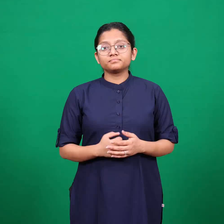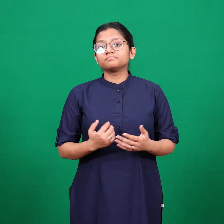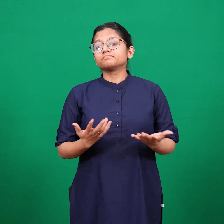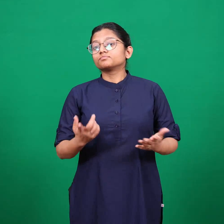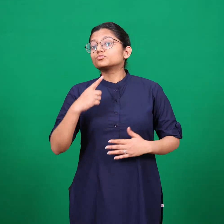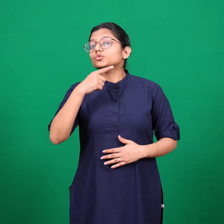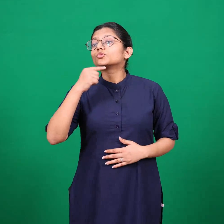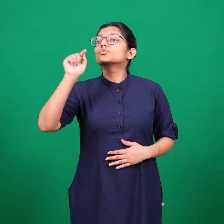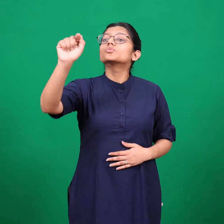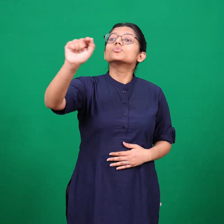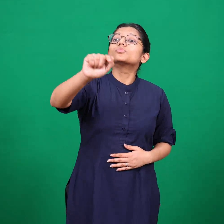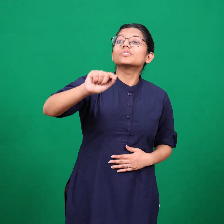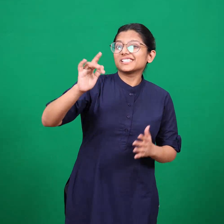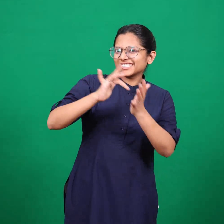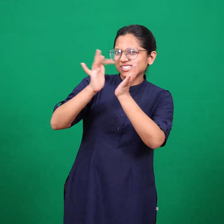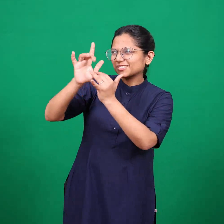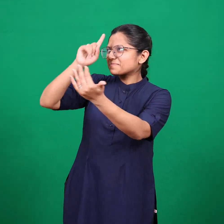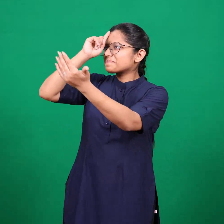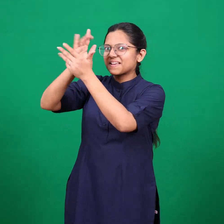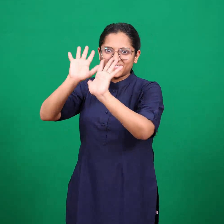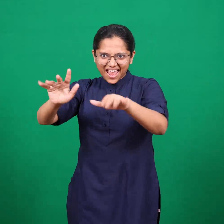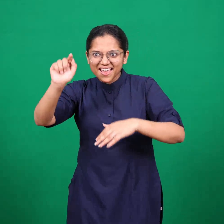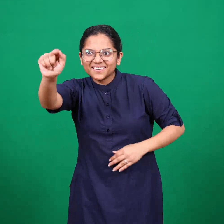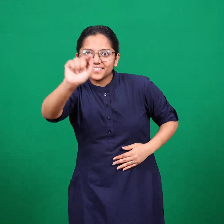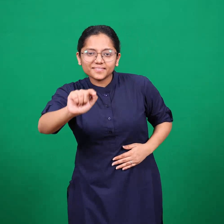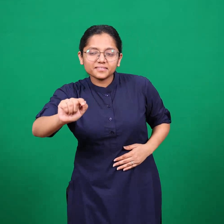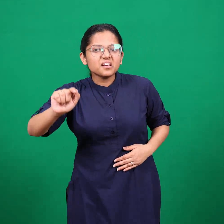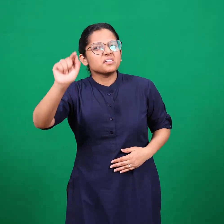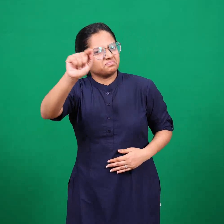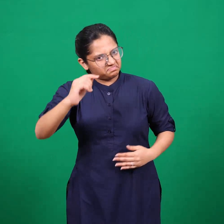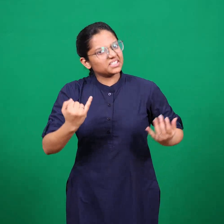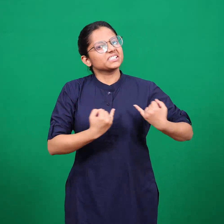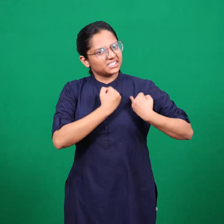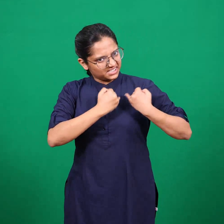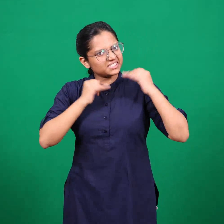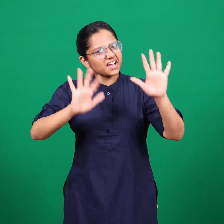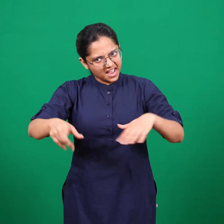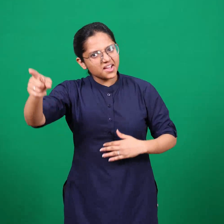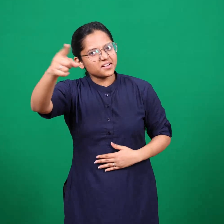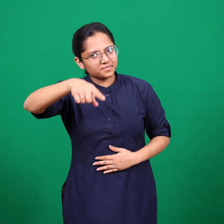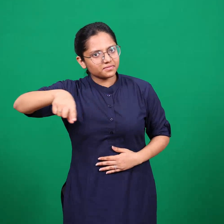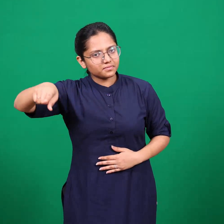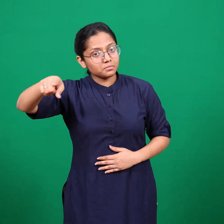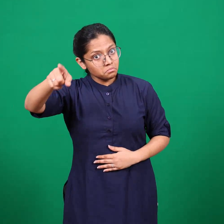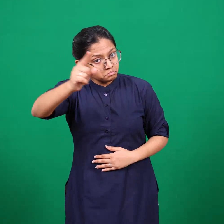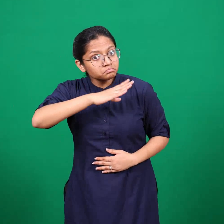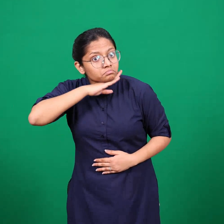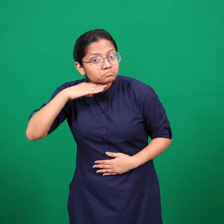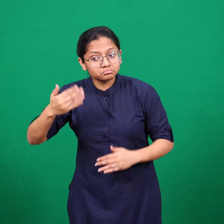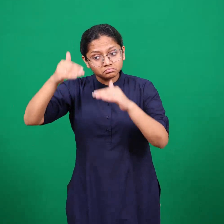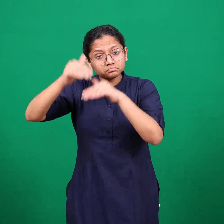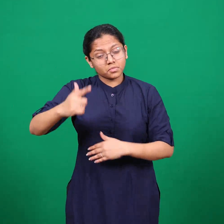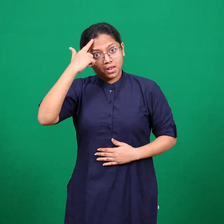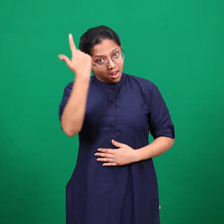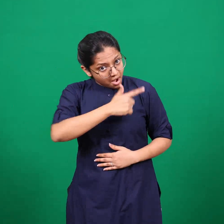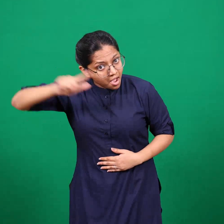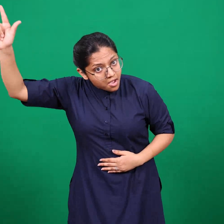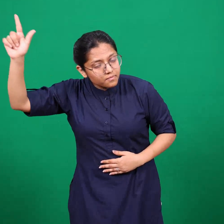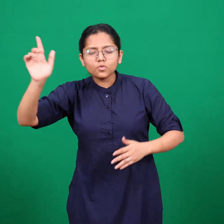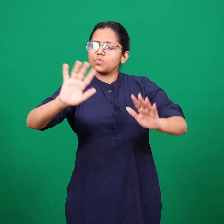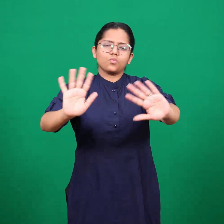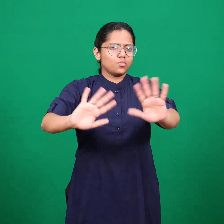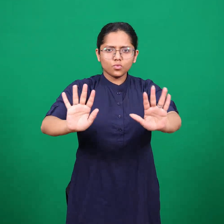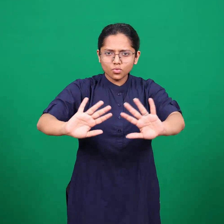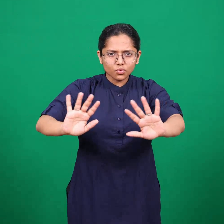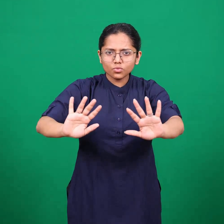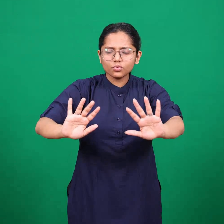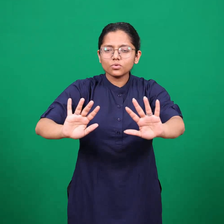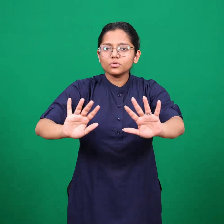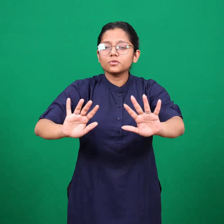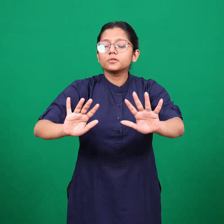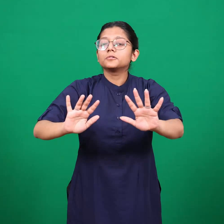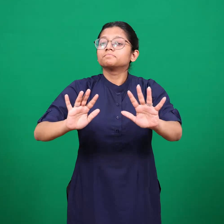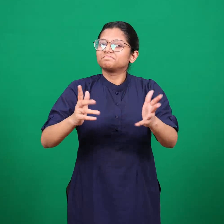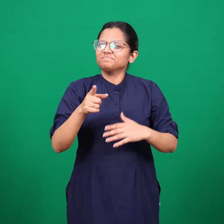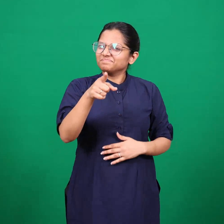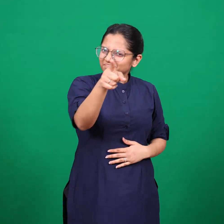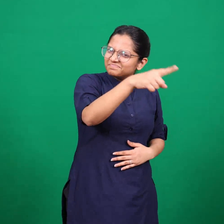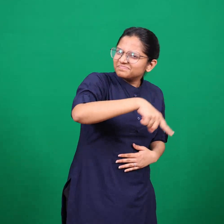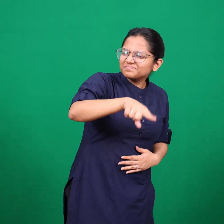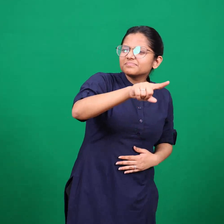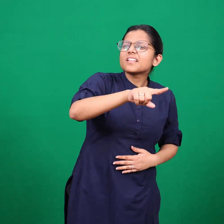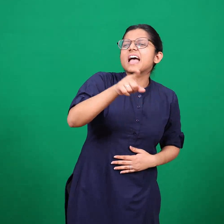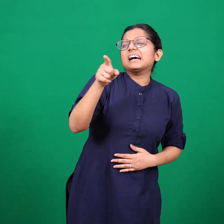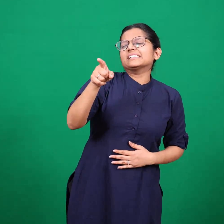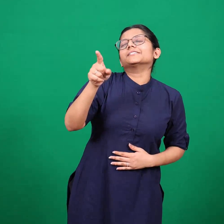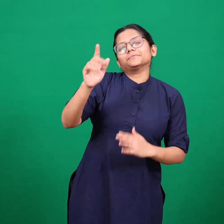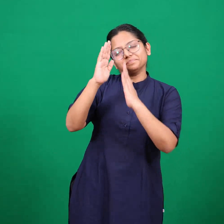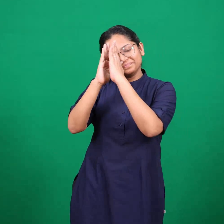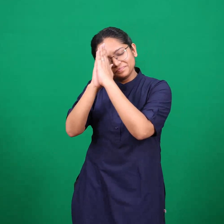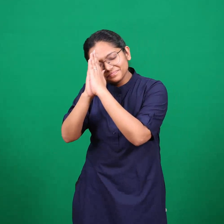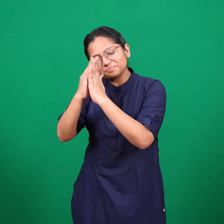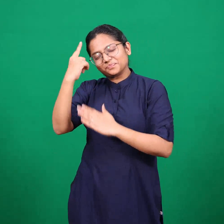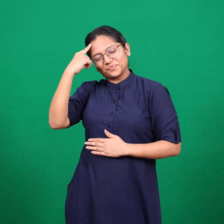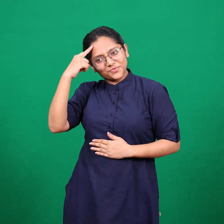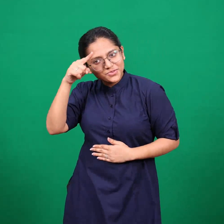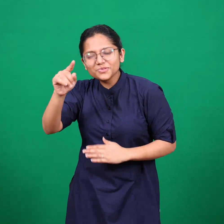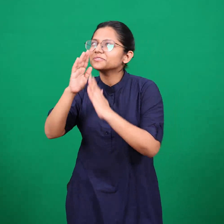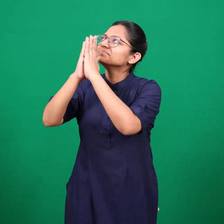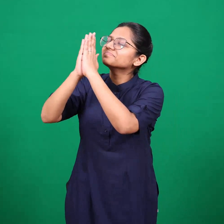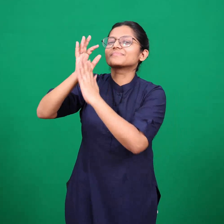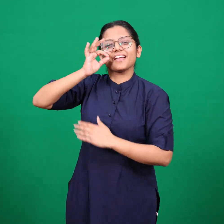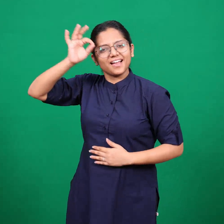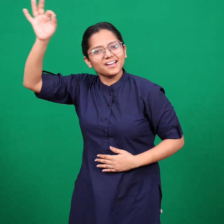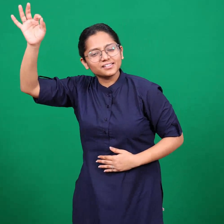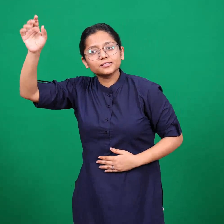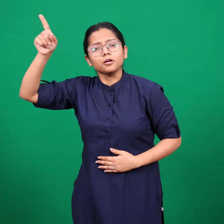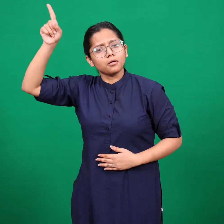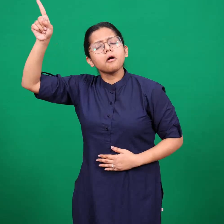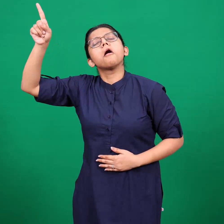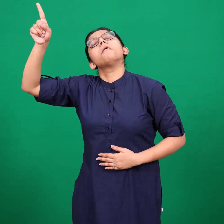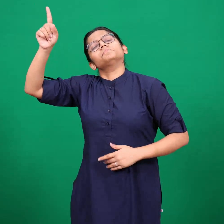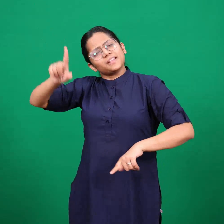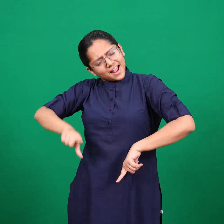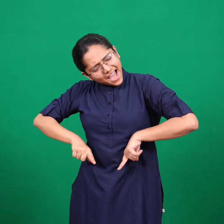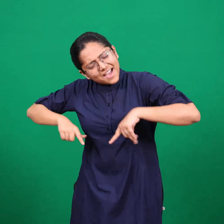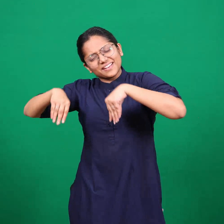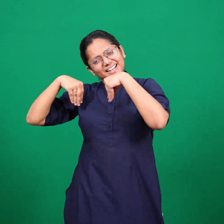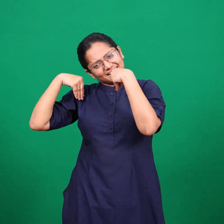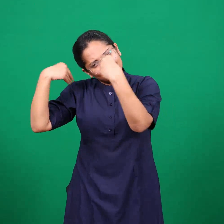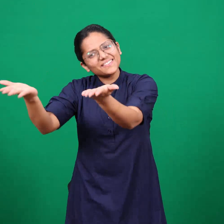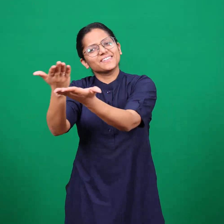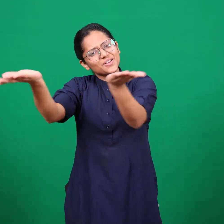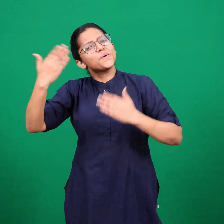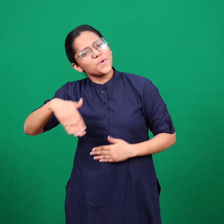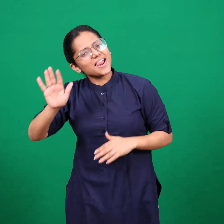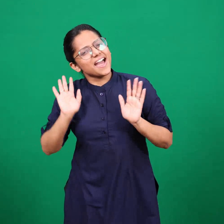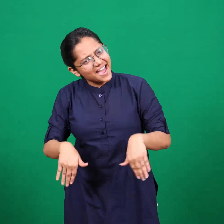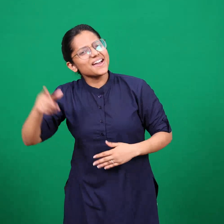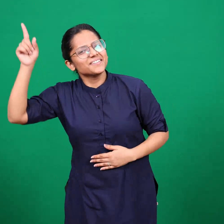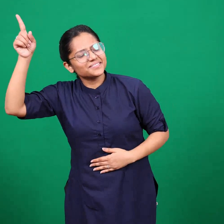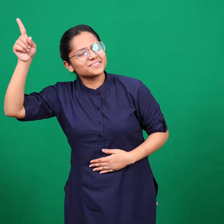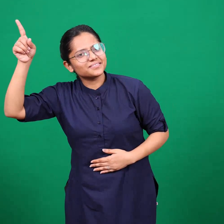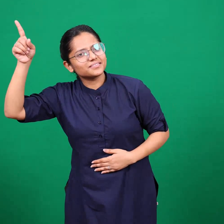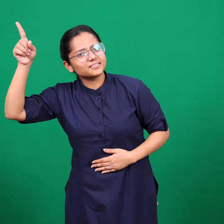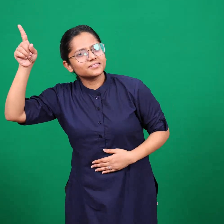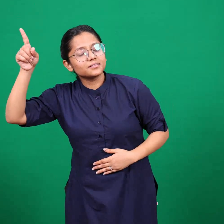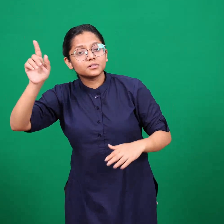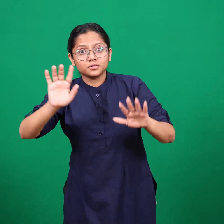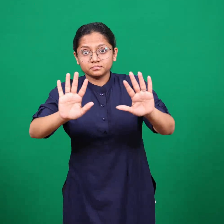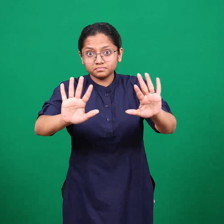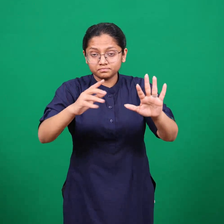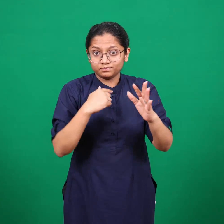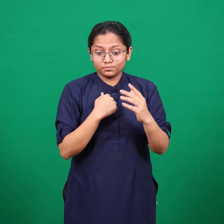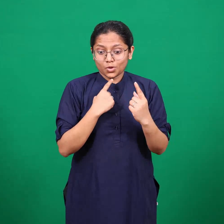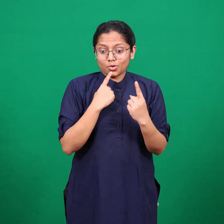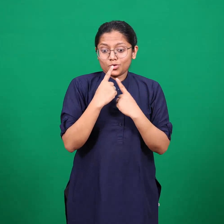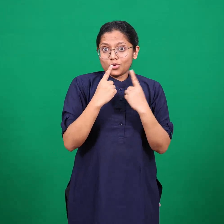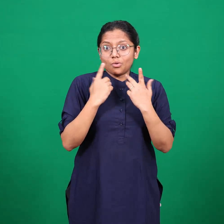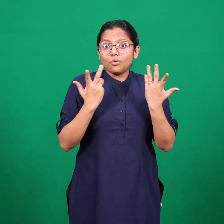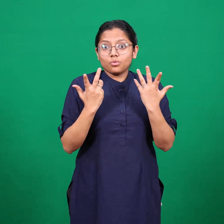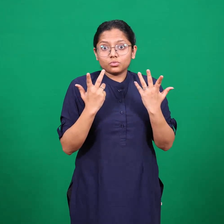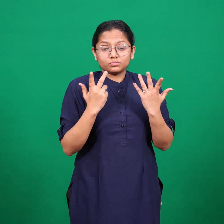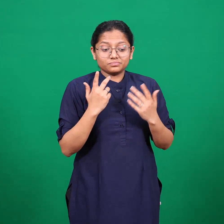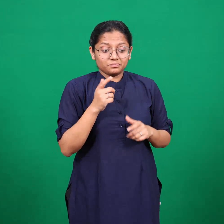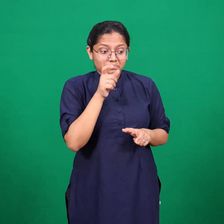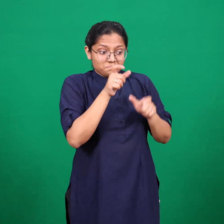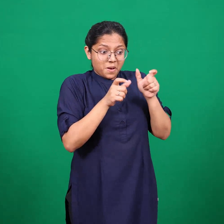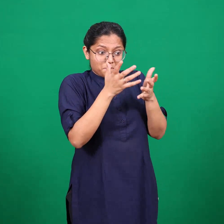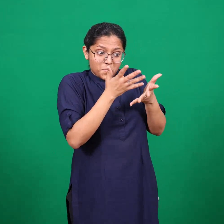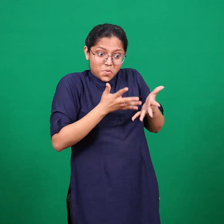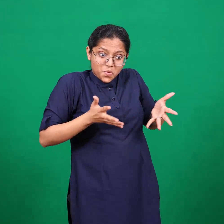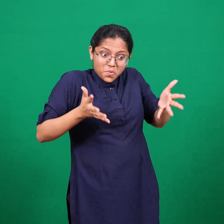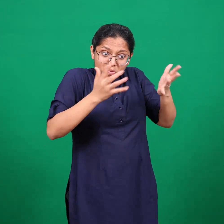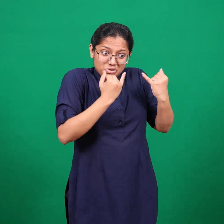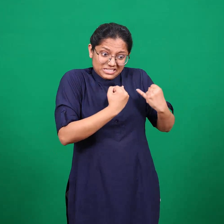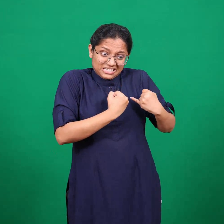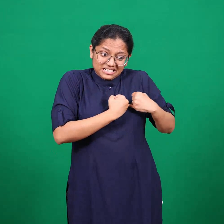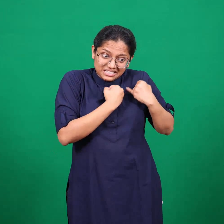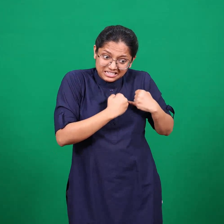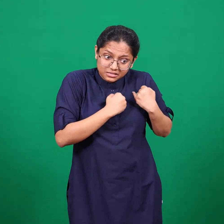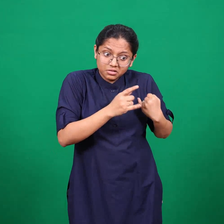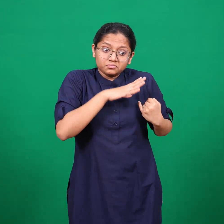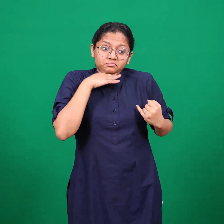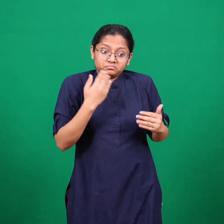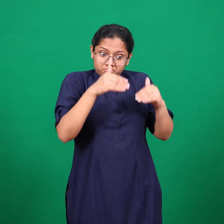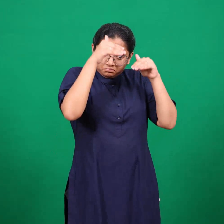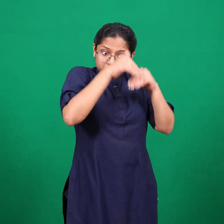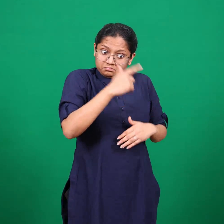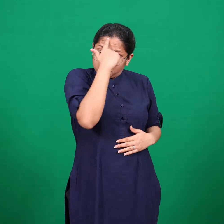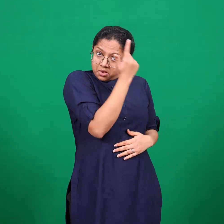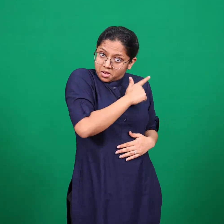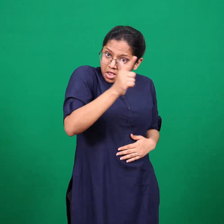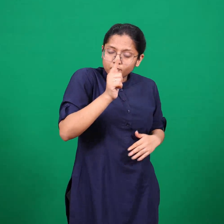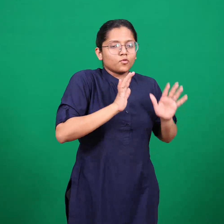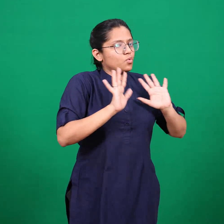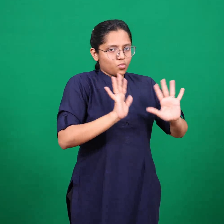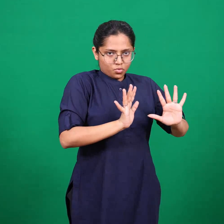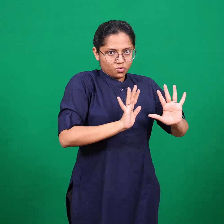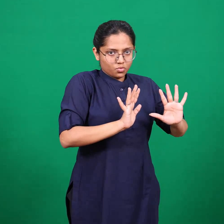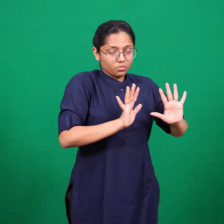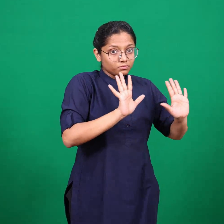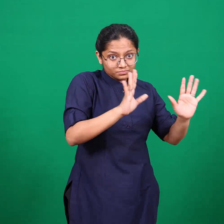If anyone sees his brother committing a sin not leading to death, he should ask God, who will give life to those who commit this kind of sin.